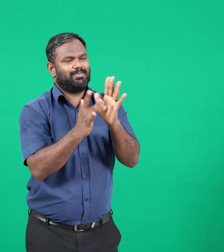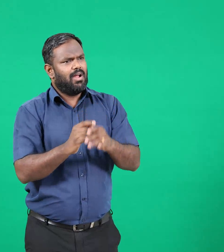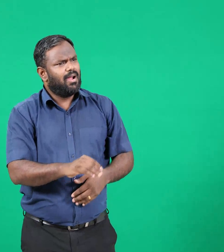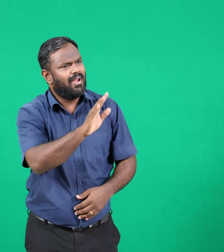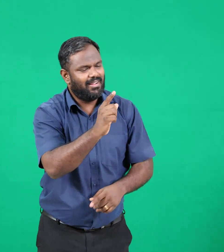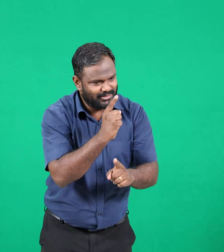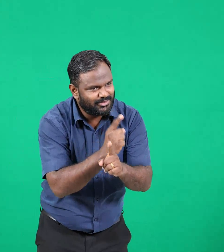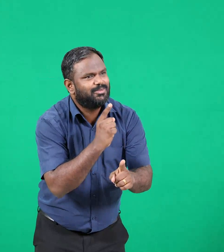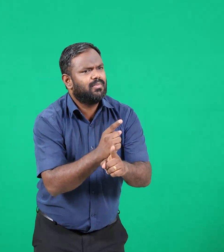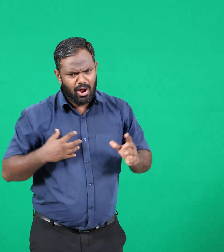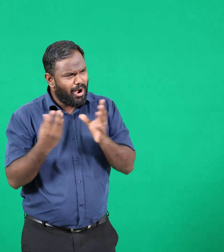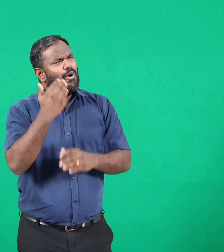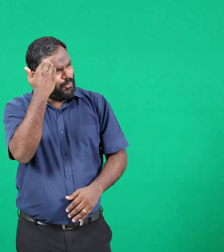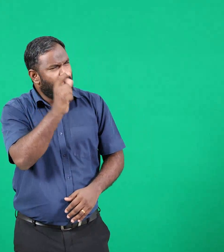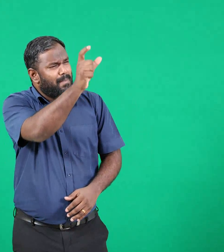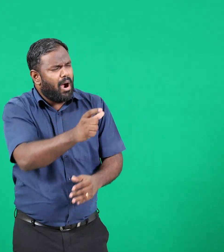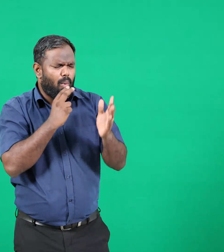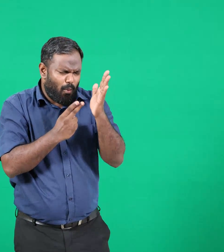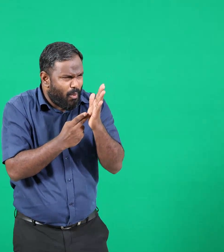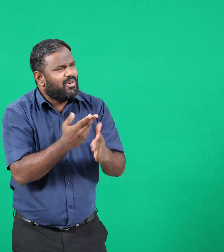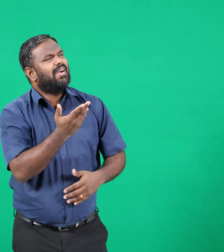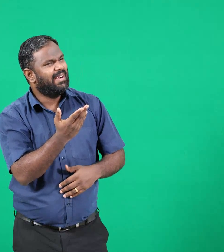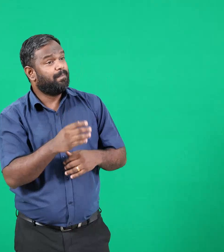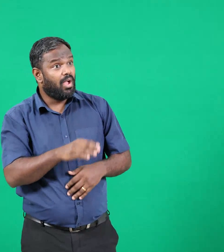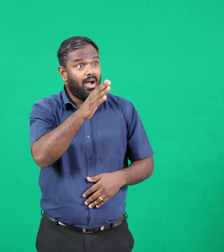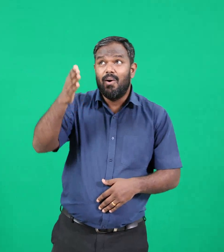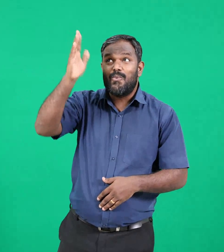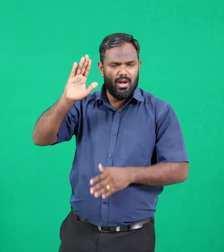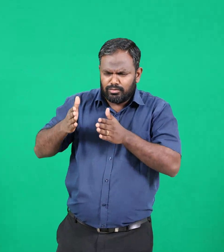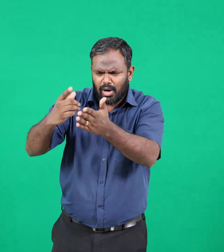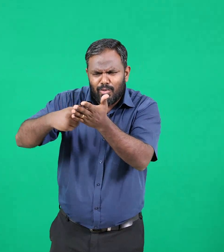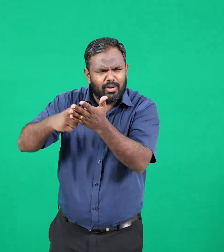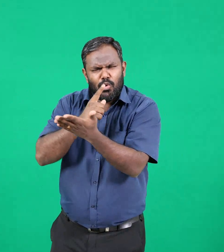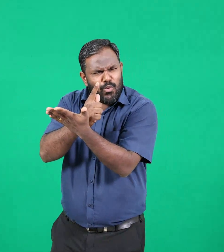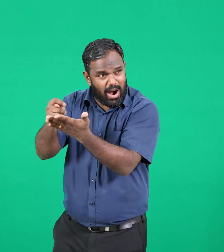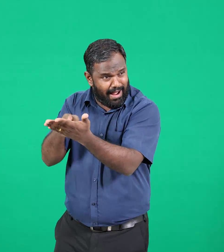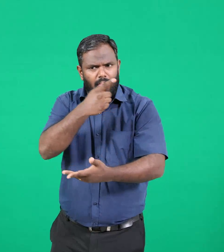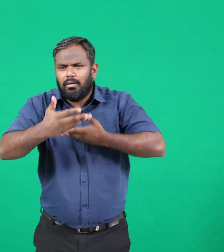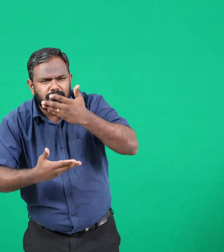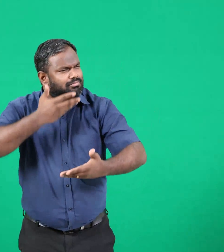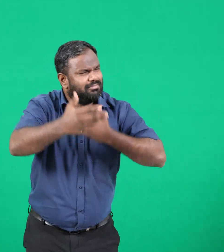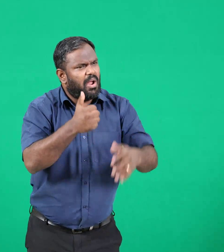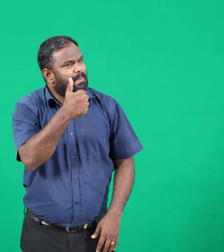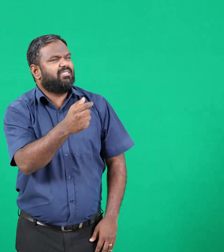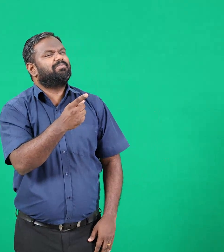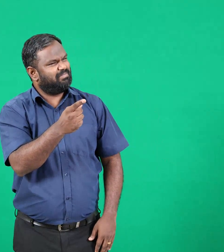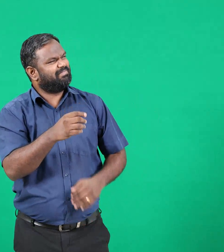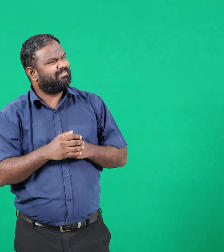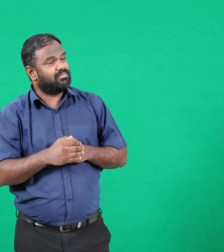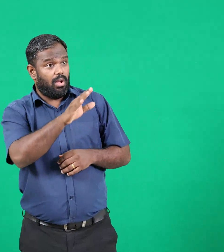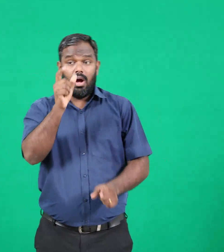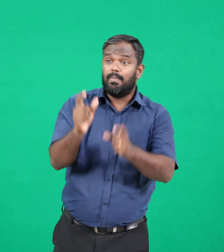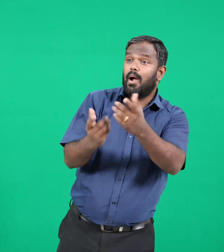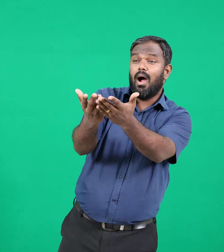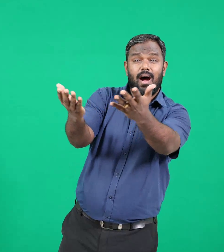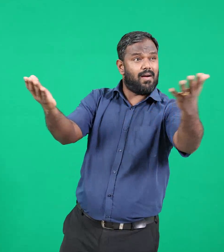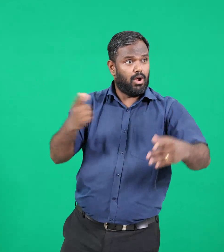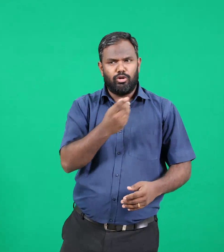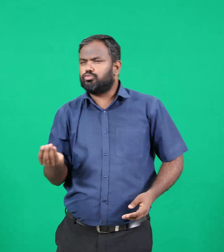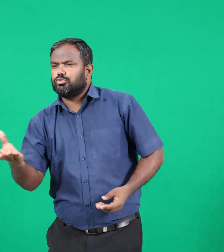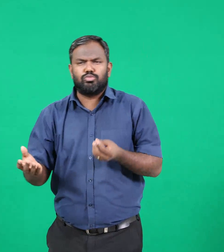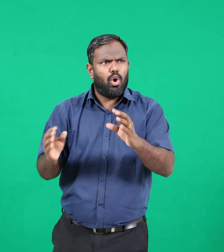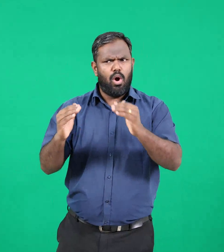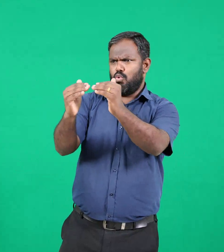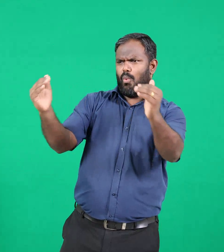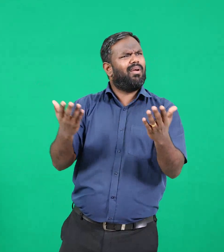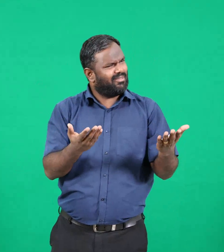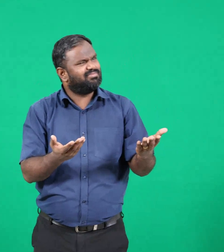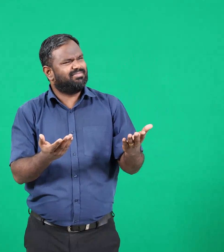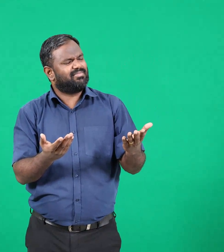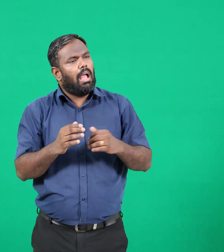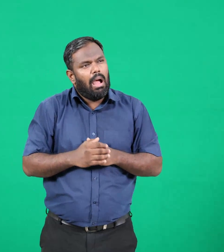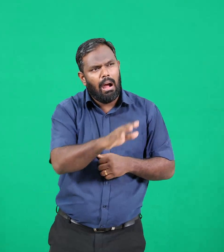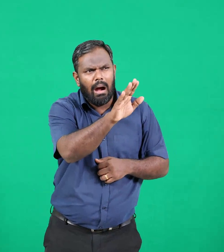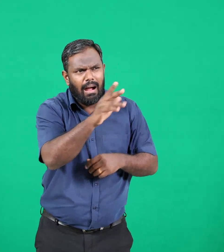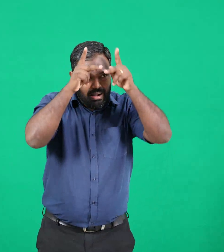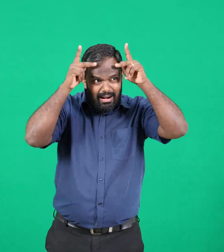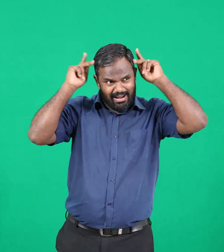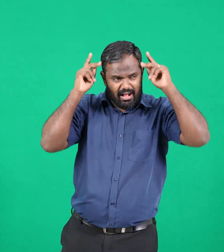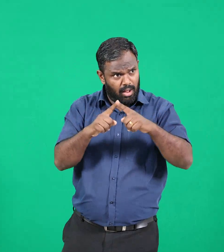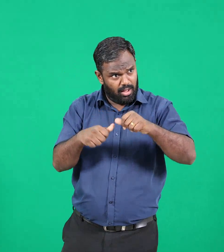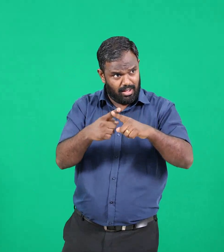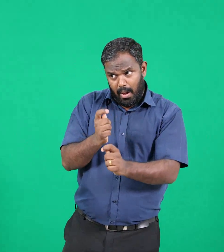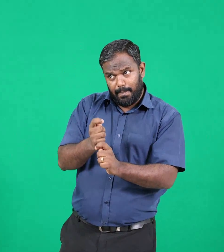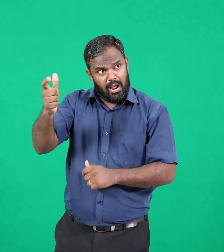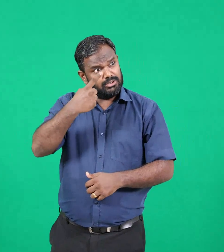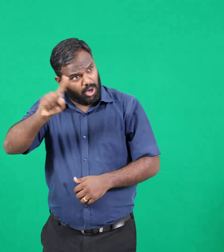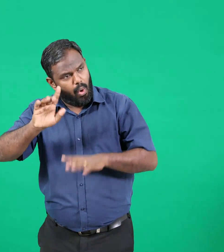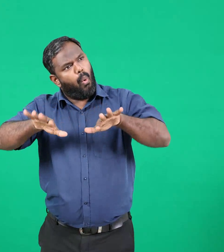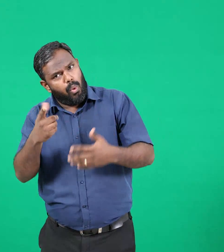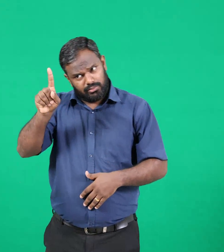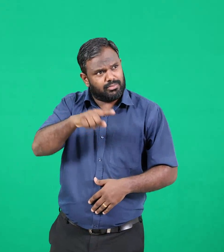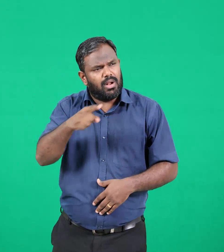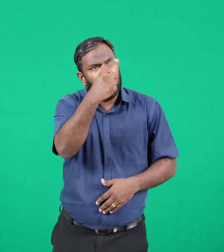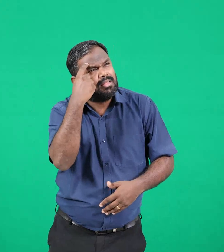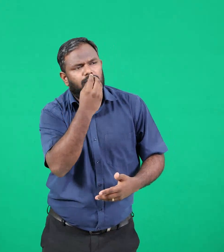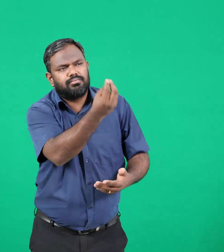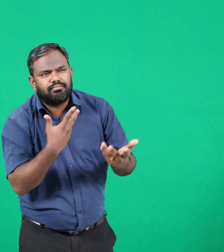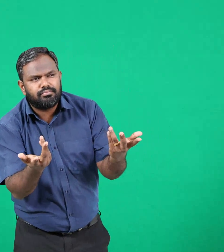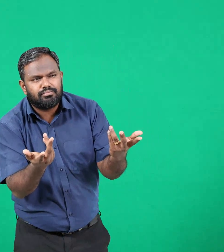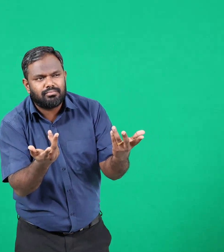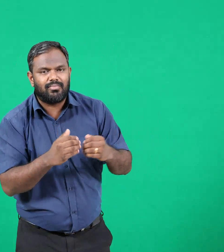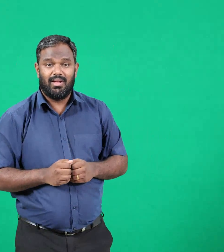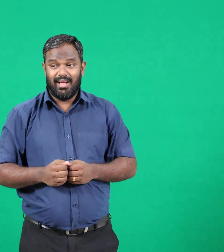You seek favor from no one, because You pay no attention to external appearance. So tell us what You think: Is it lawful to pay taxes to Caesar or not?"